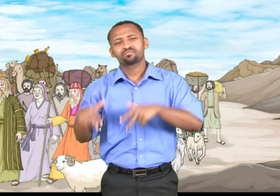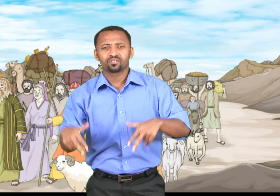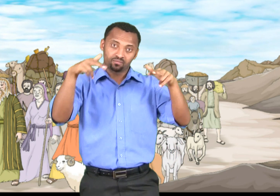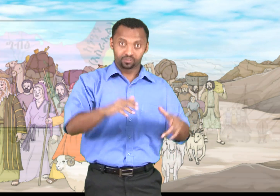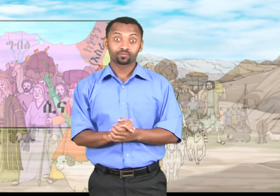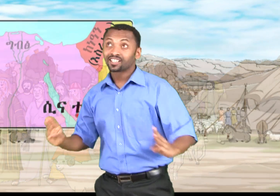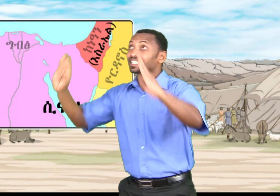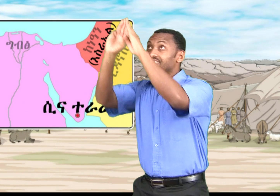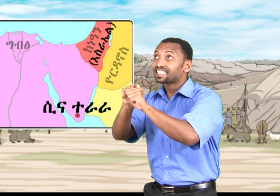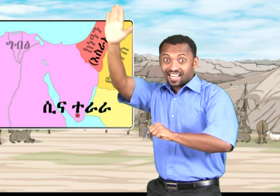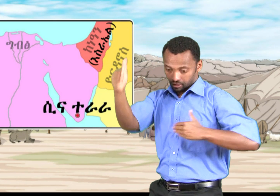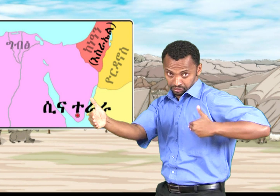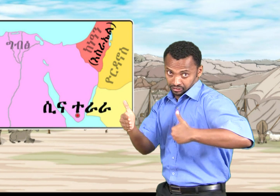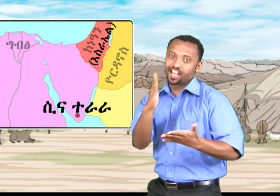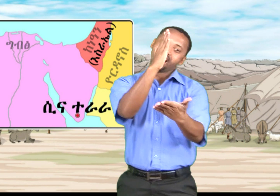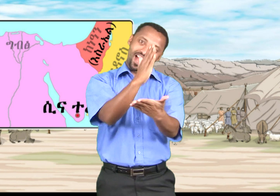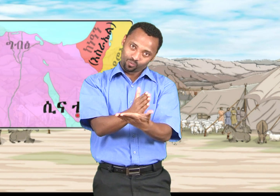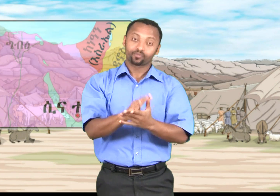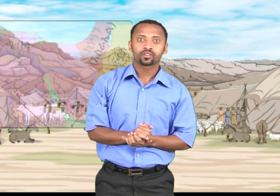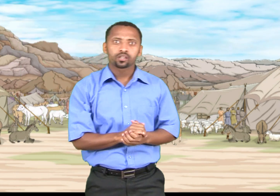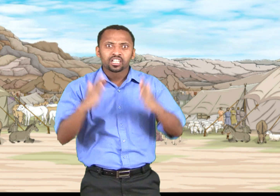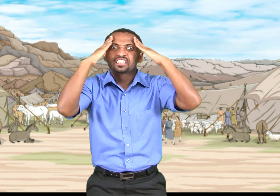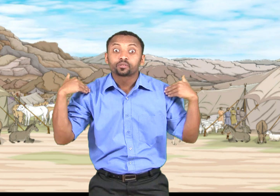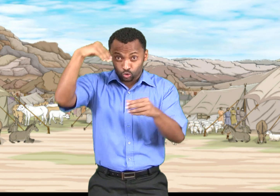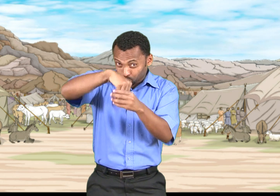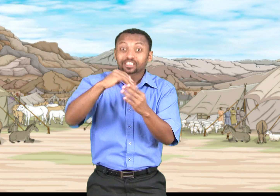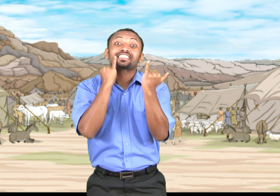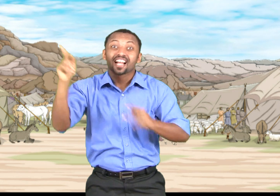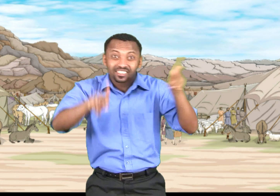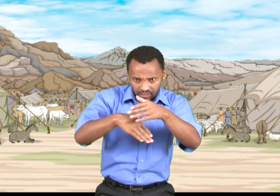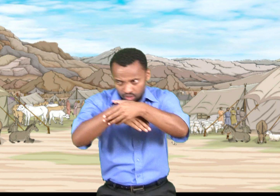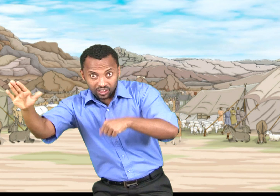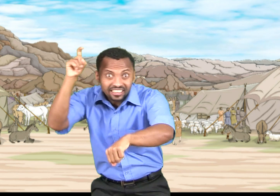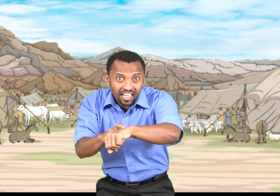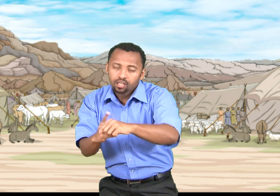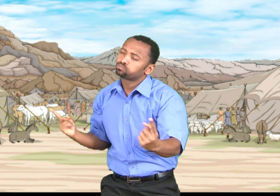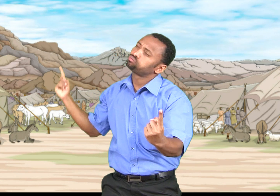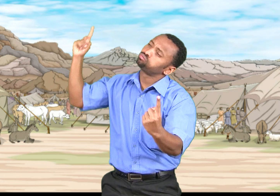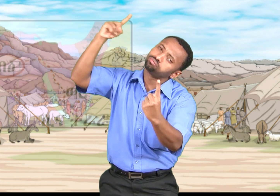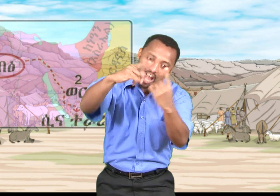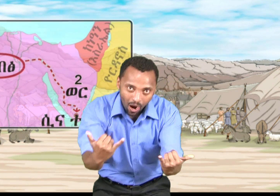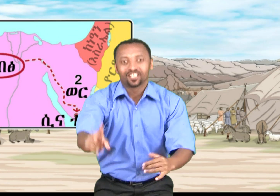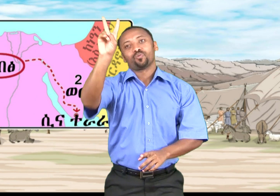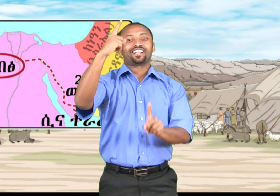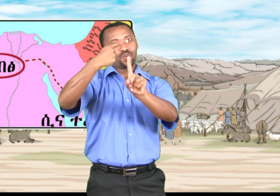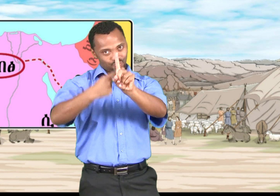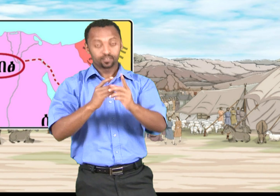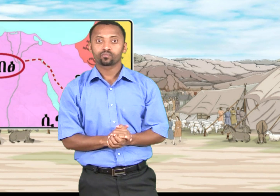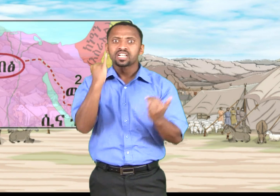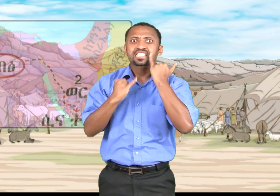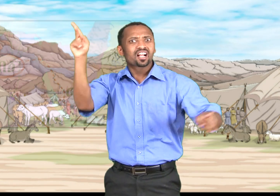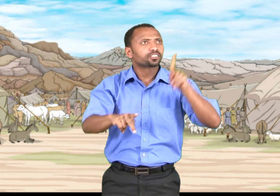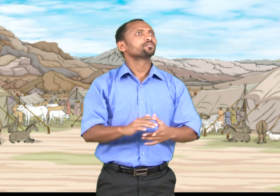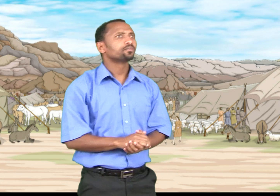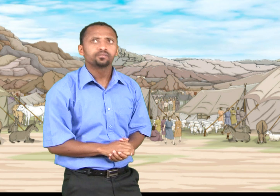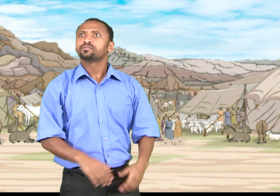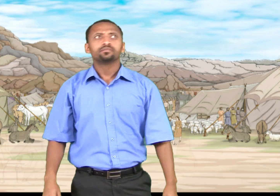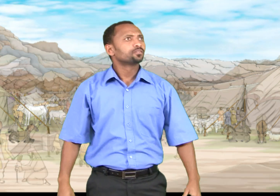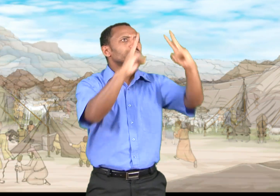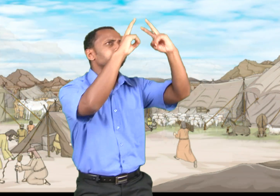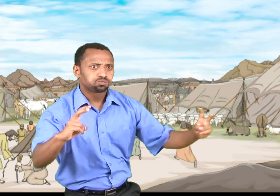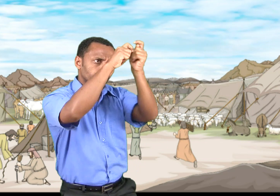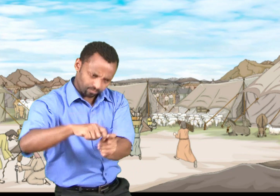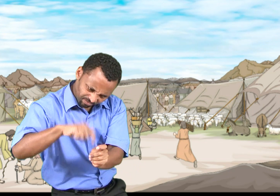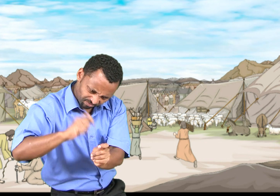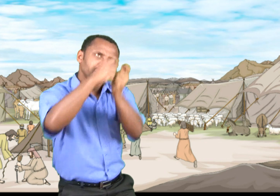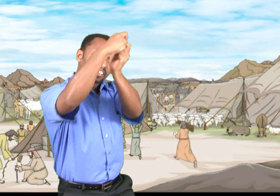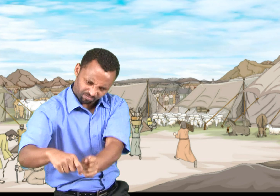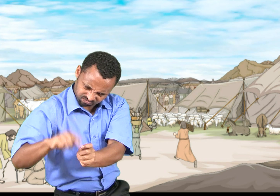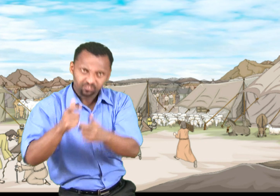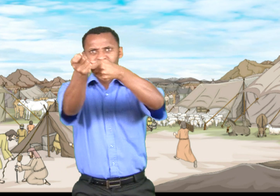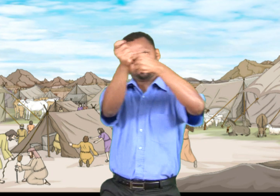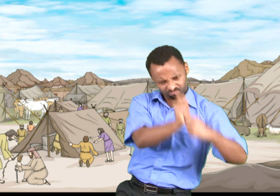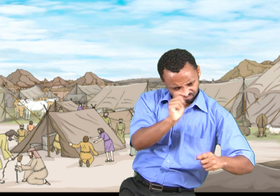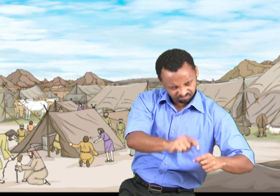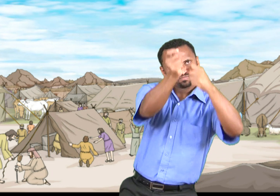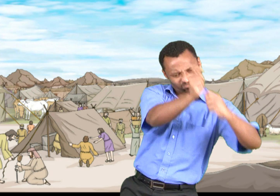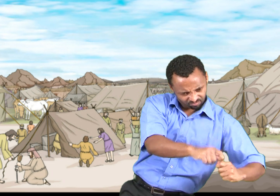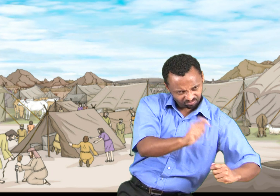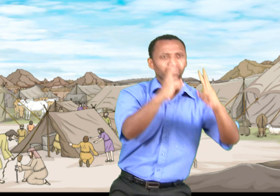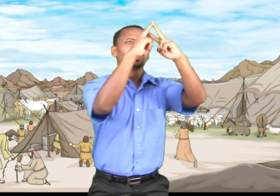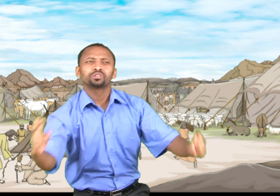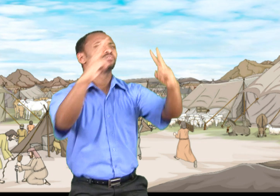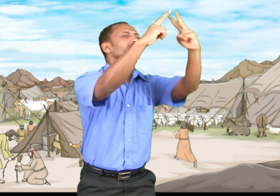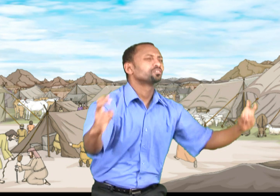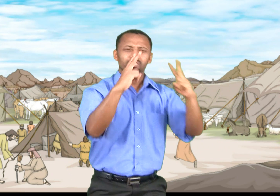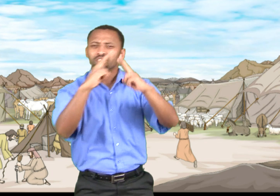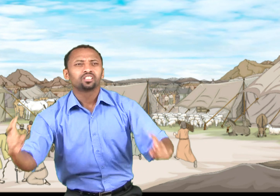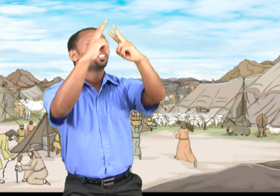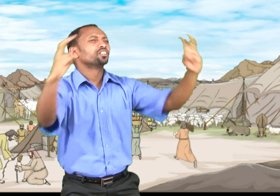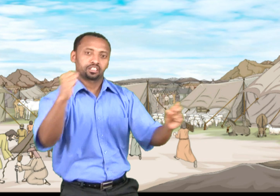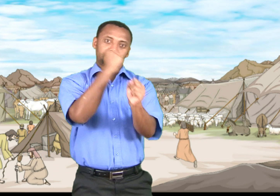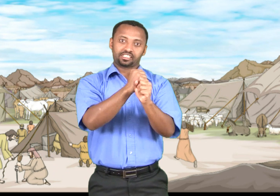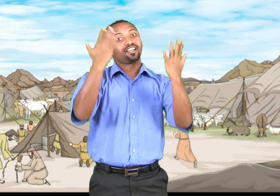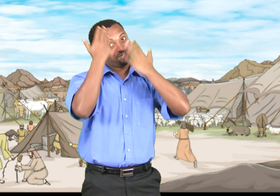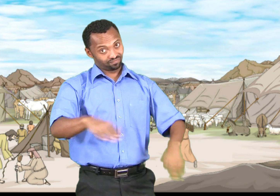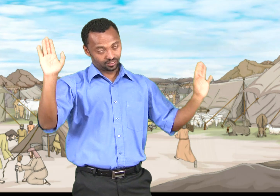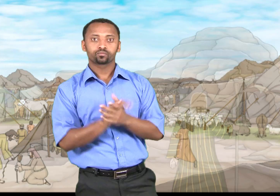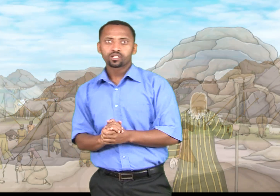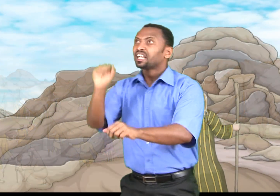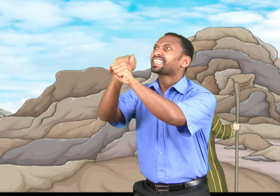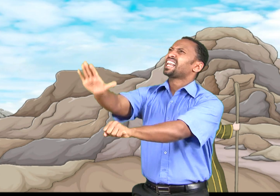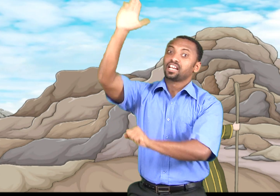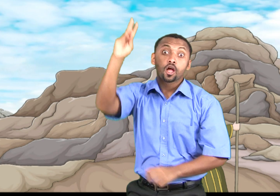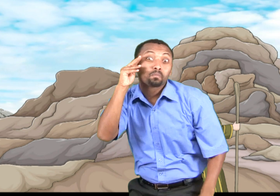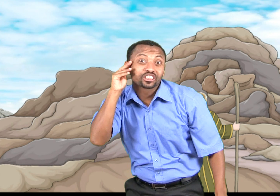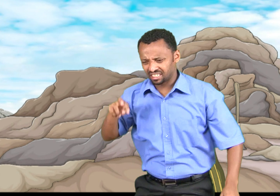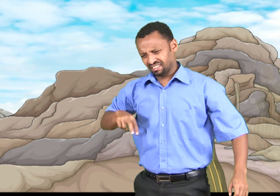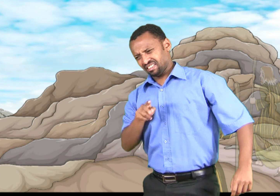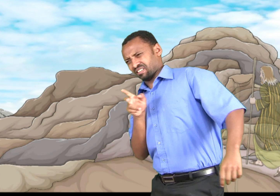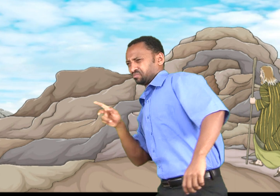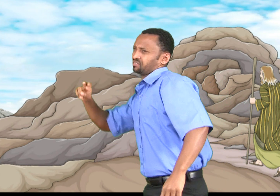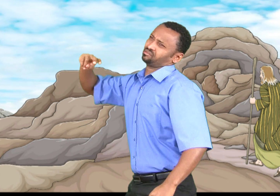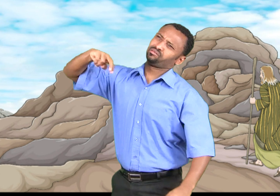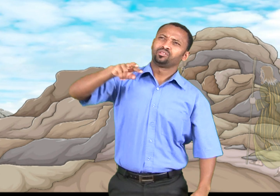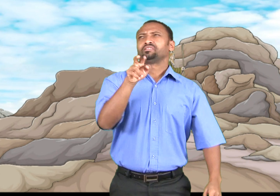After they had set out from Rephidim, they entered the Wilderness of Sinai, and Israel camped there in front of the mountain.